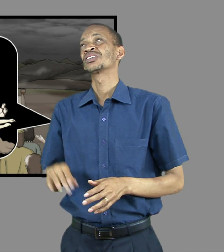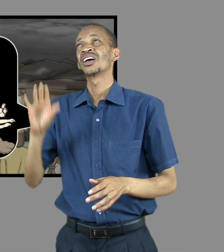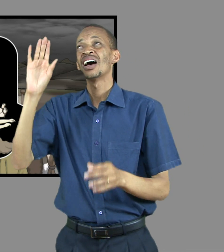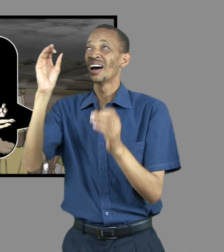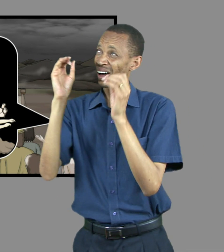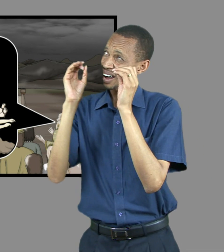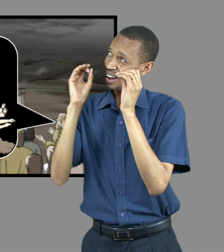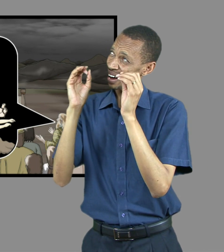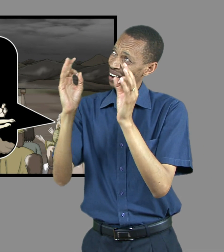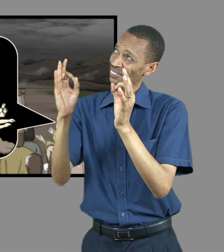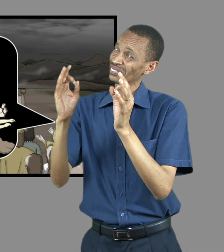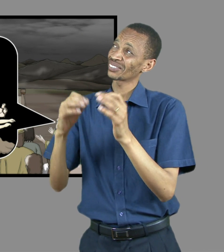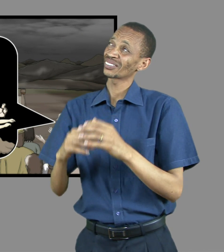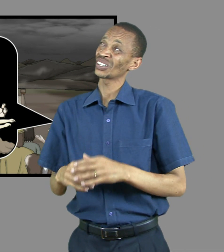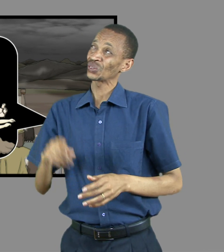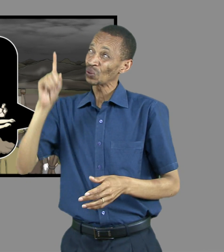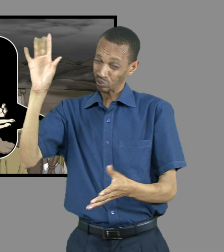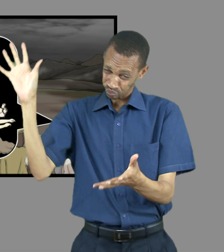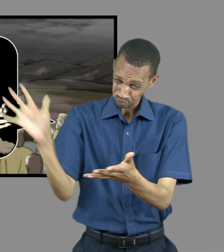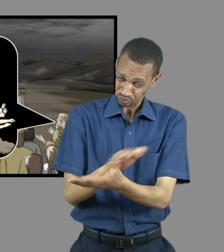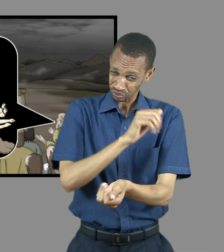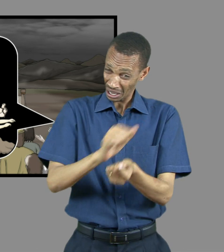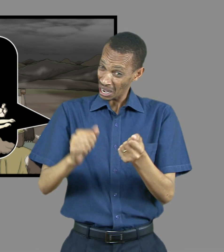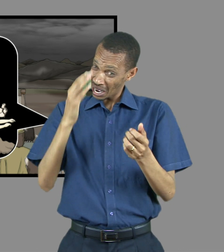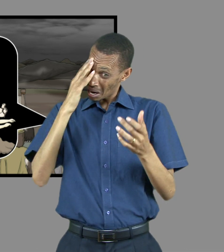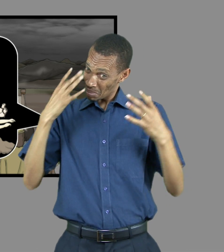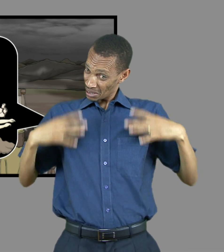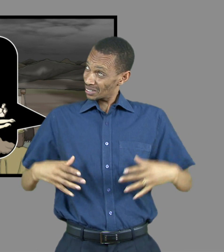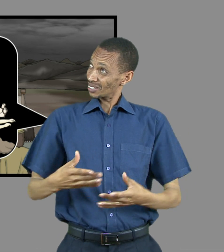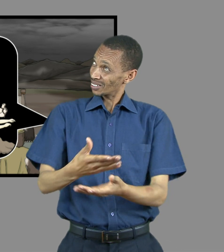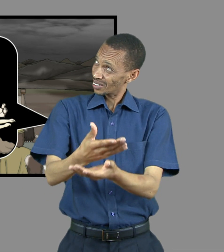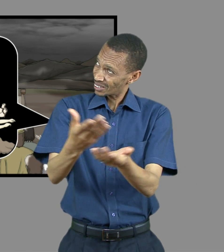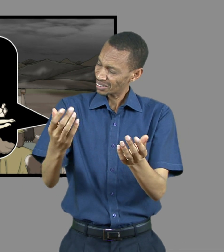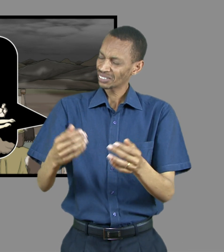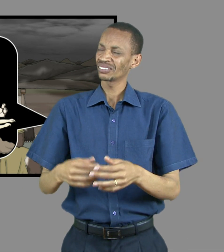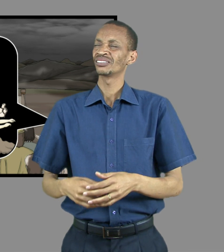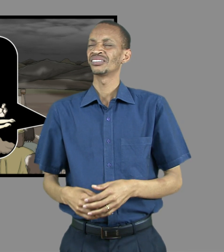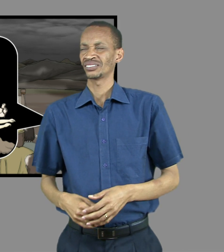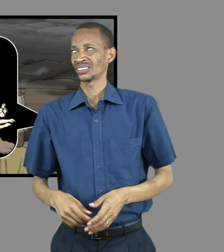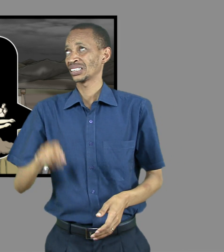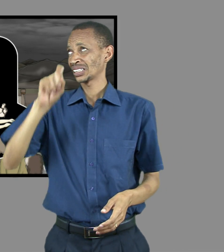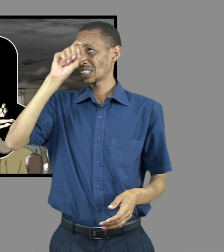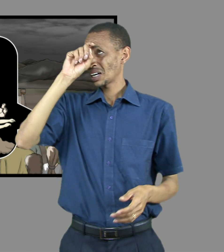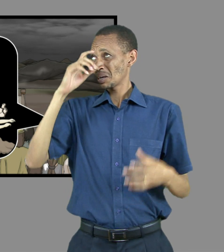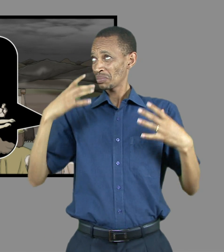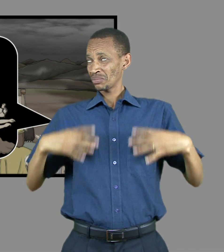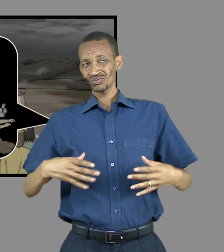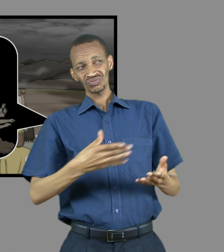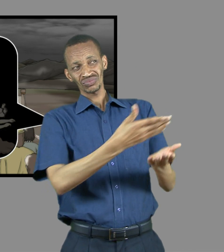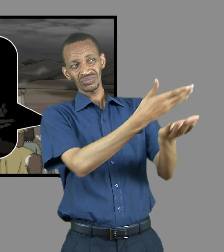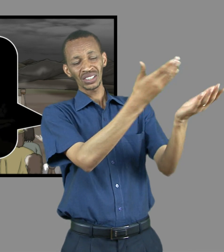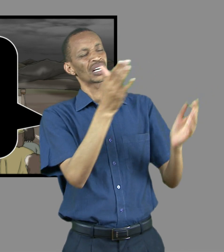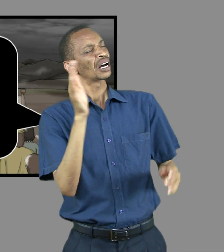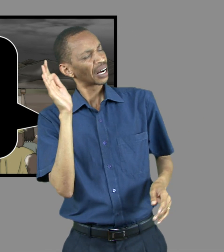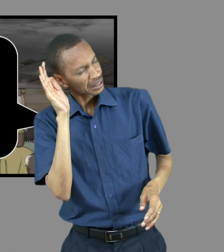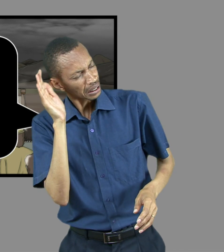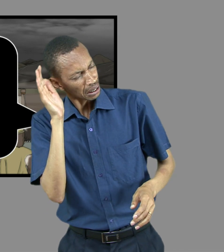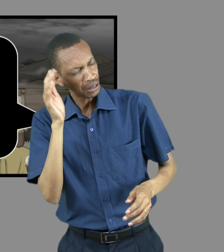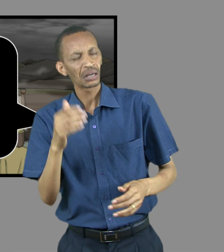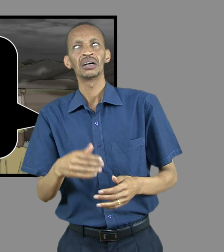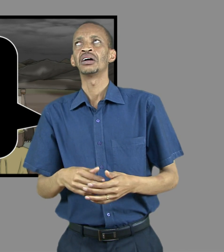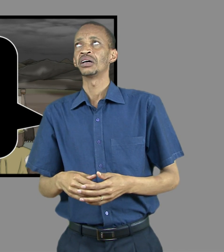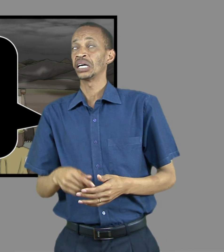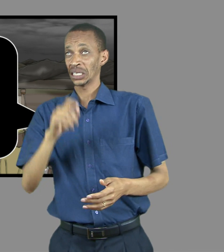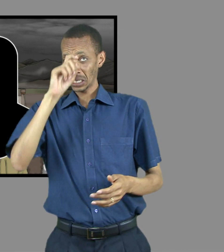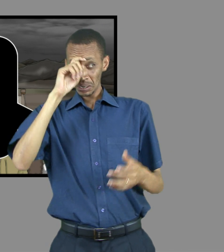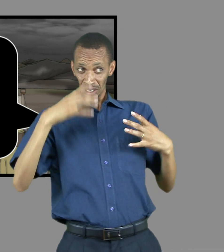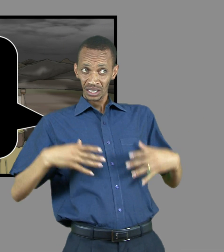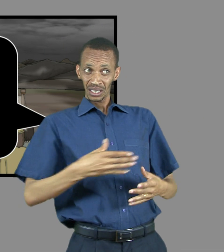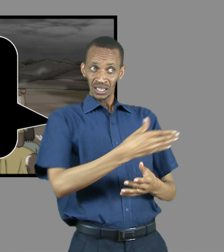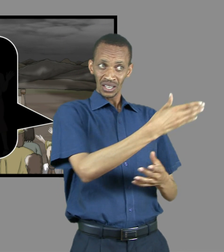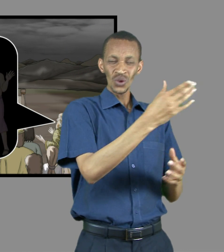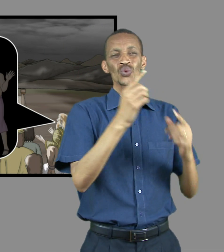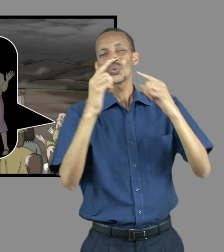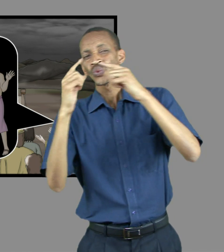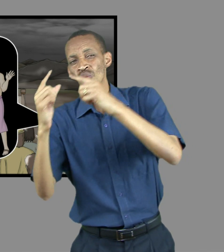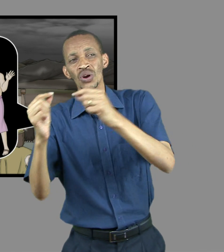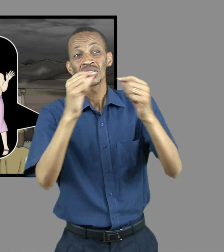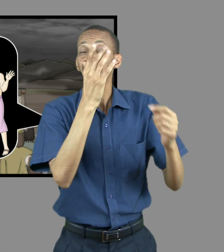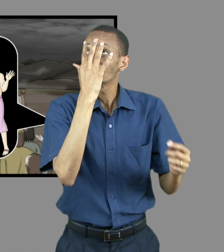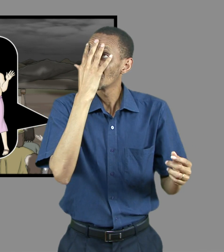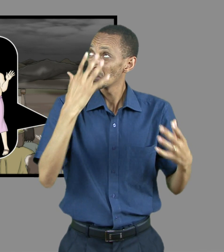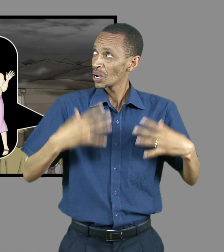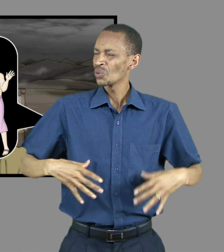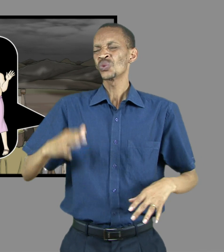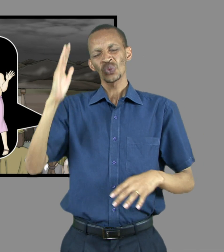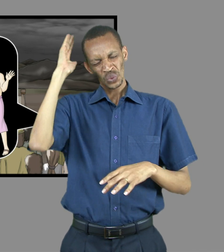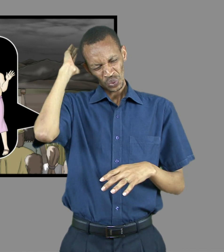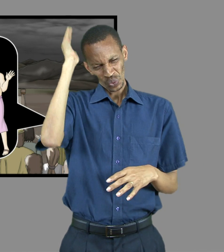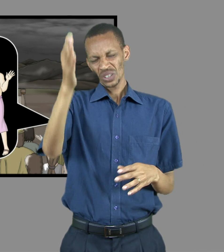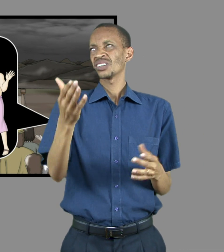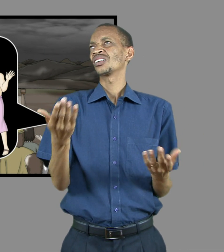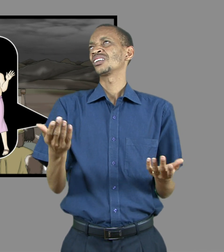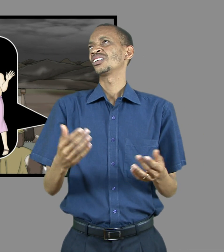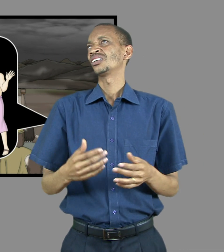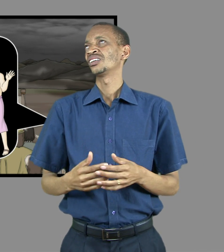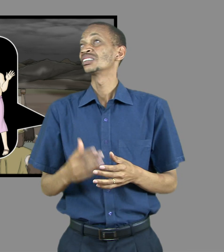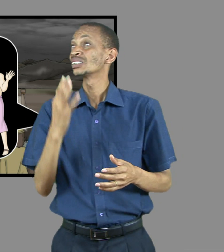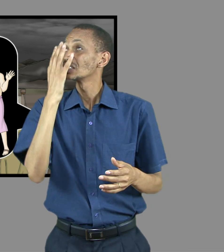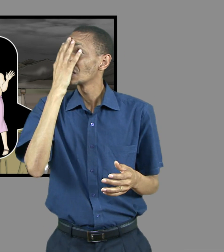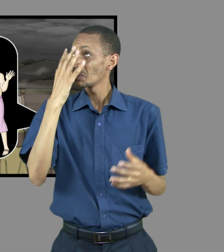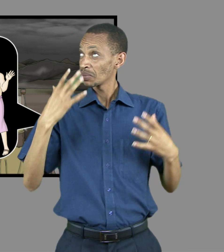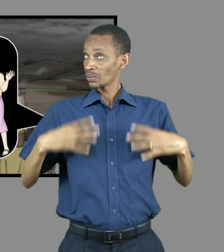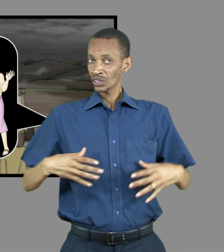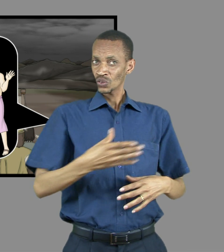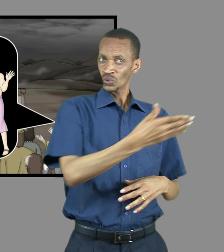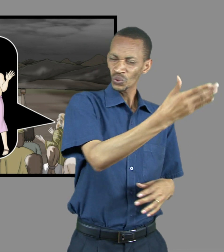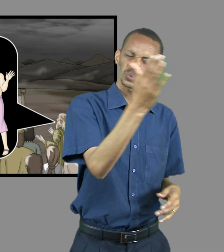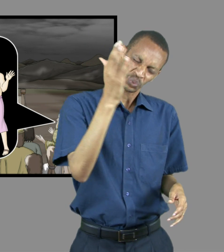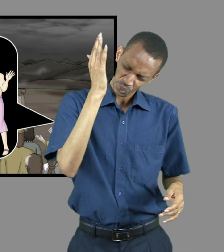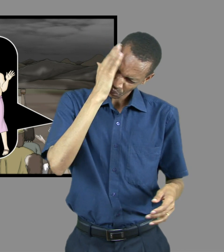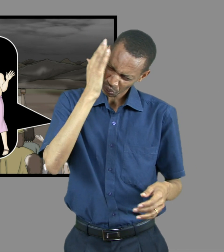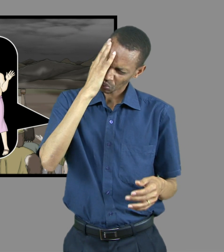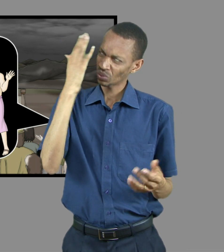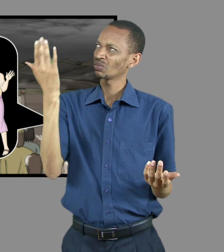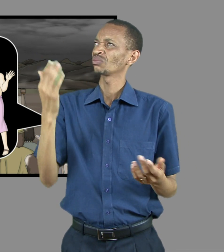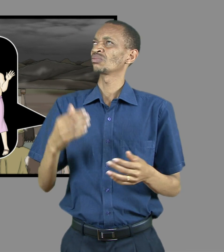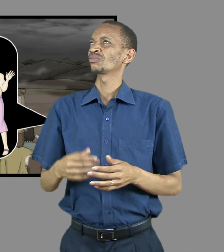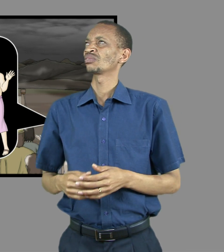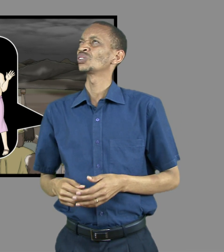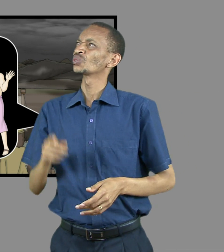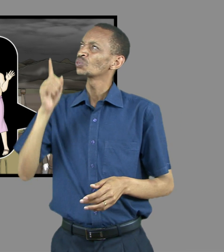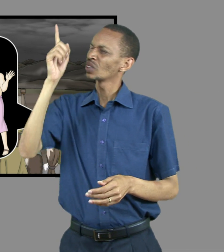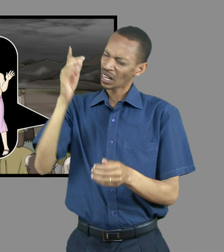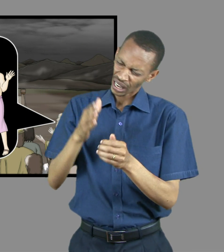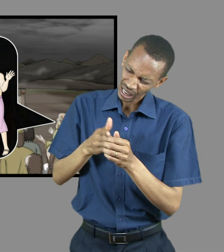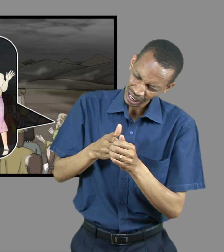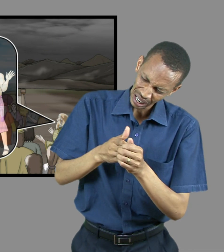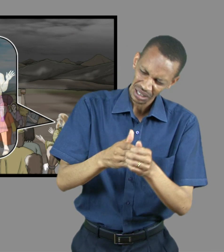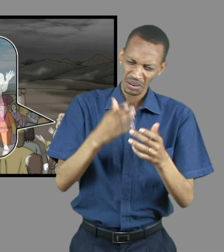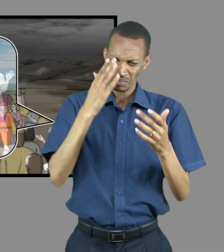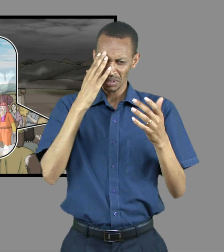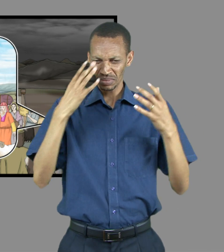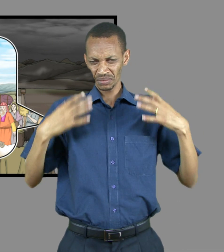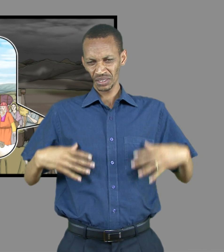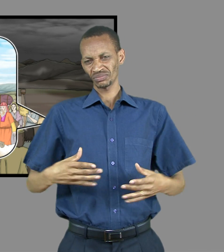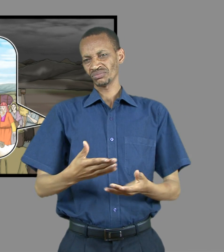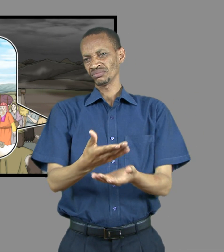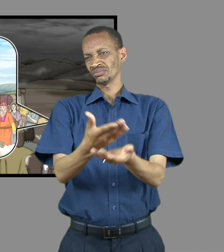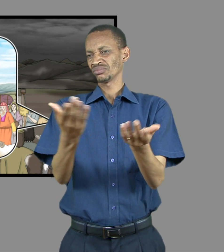And they will tell it to the inhabitants of this land.